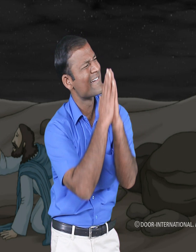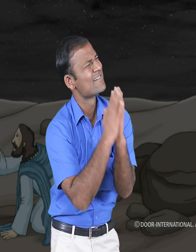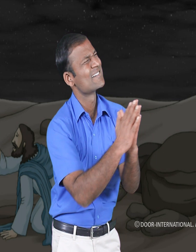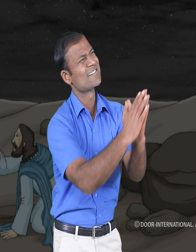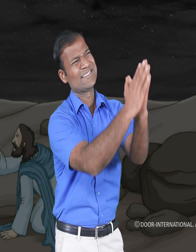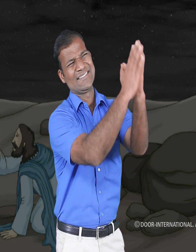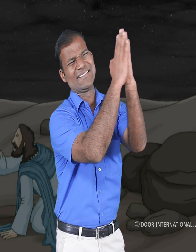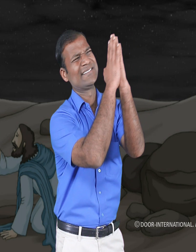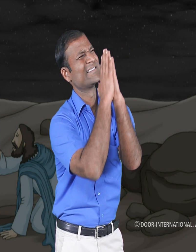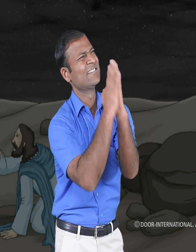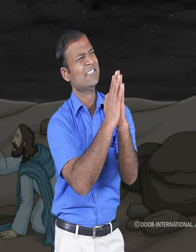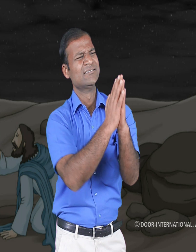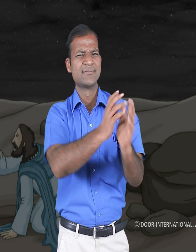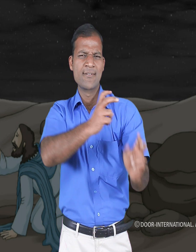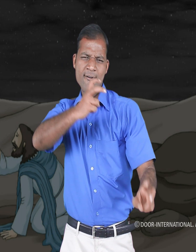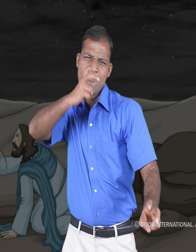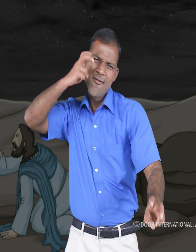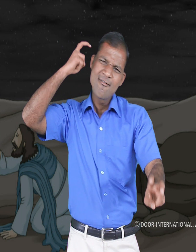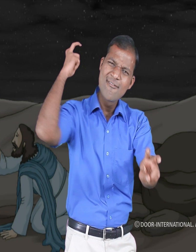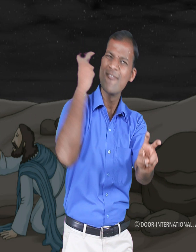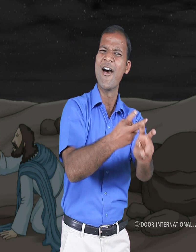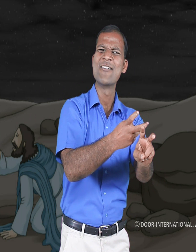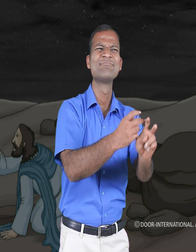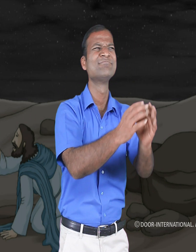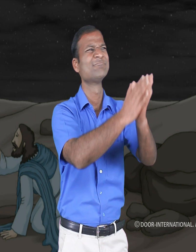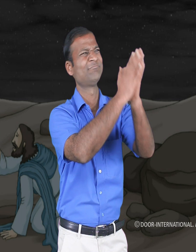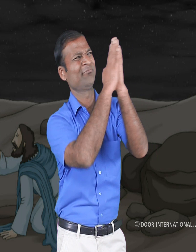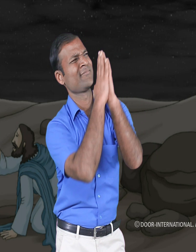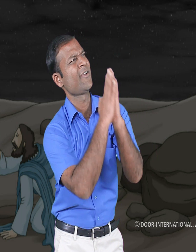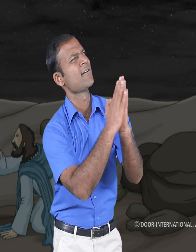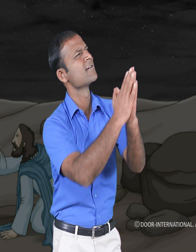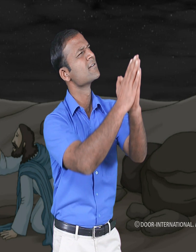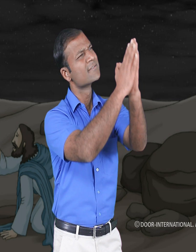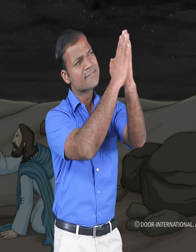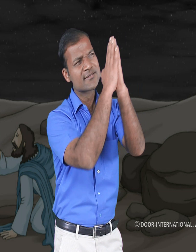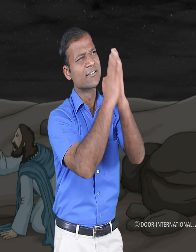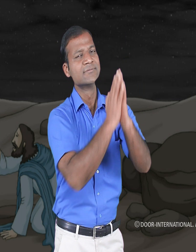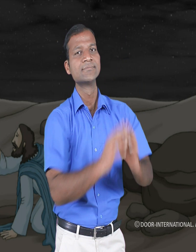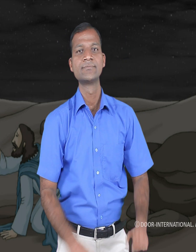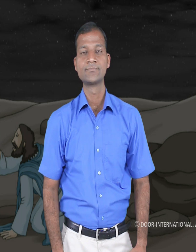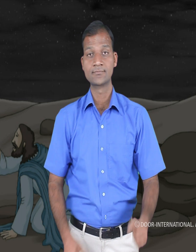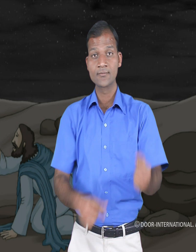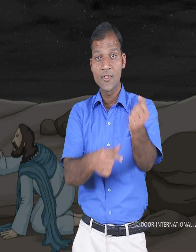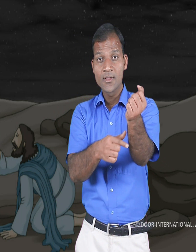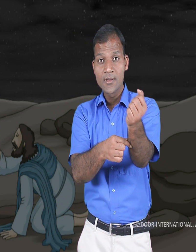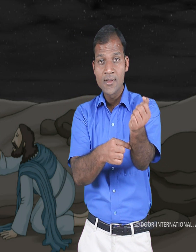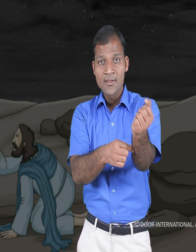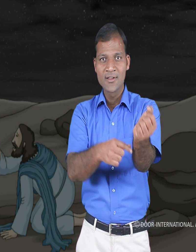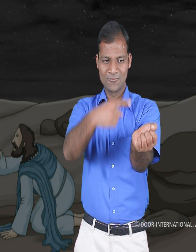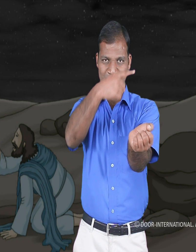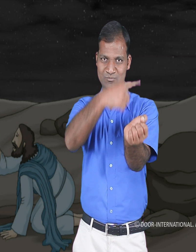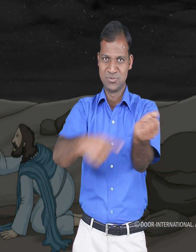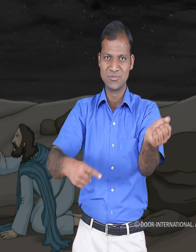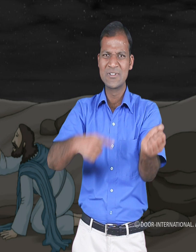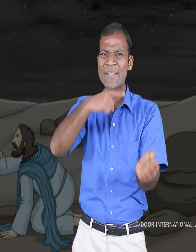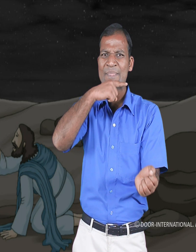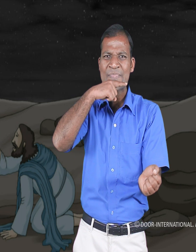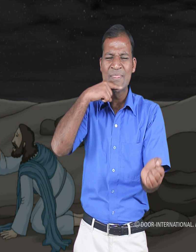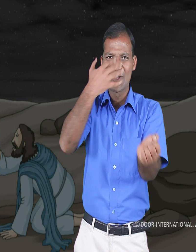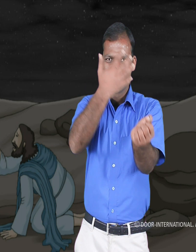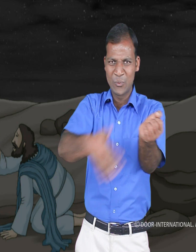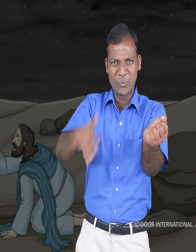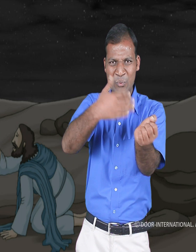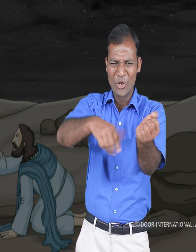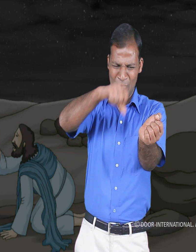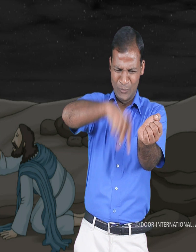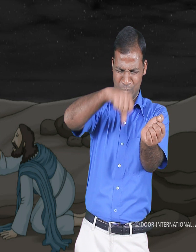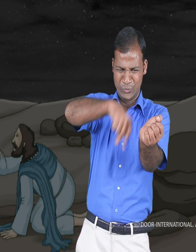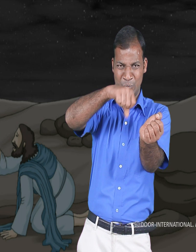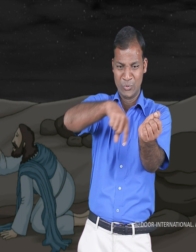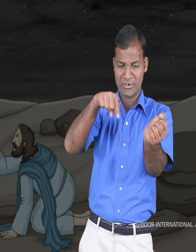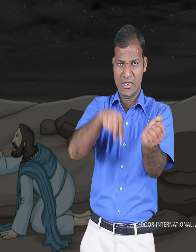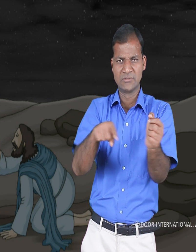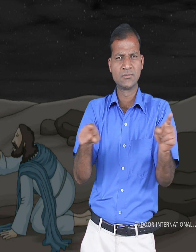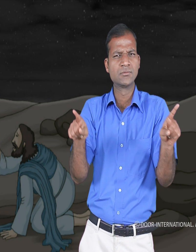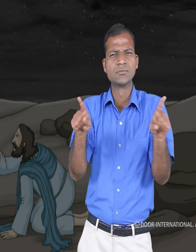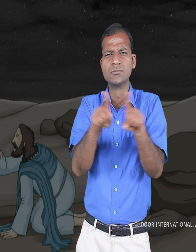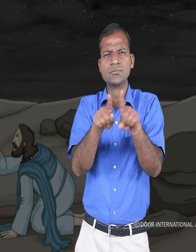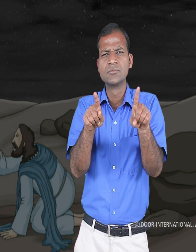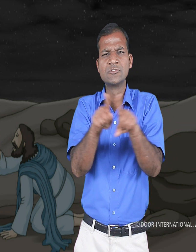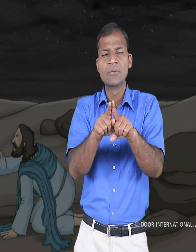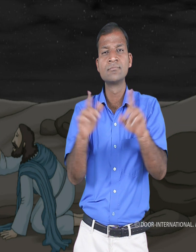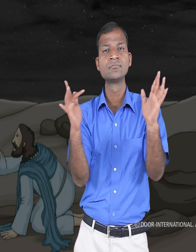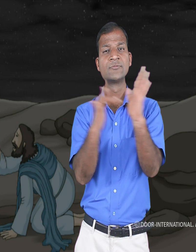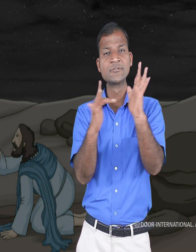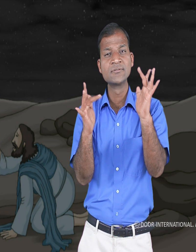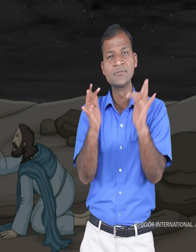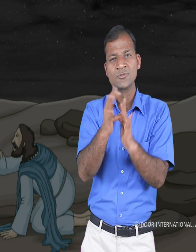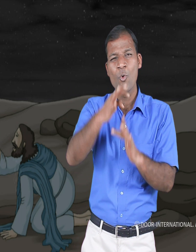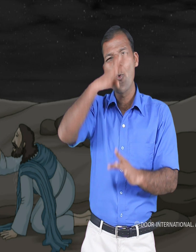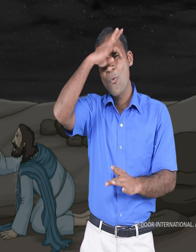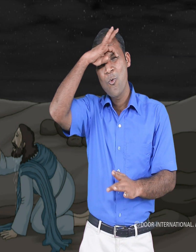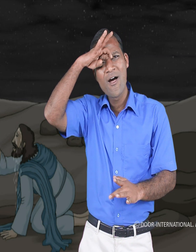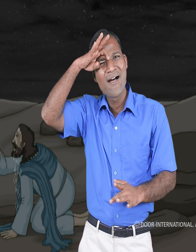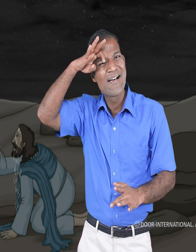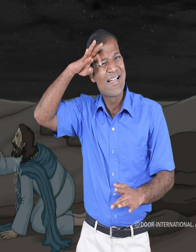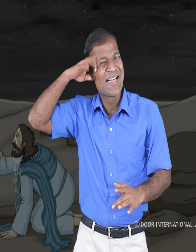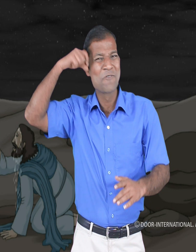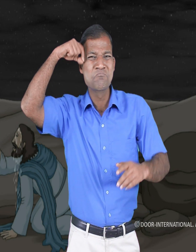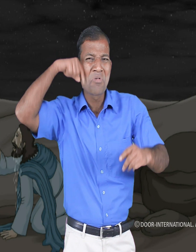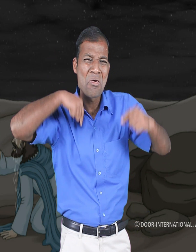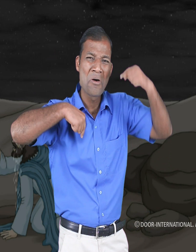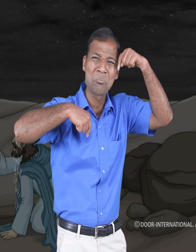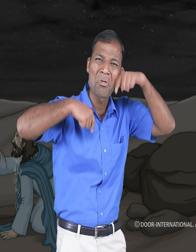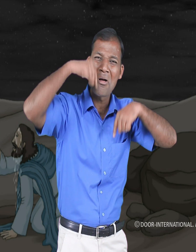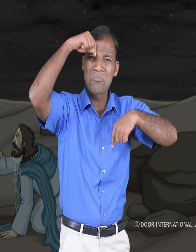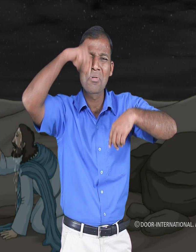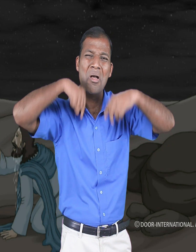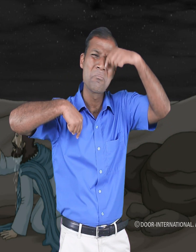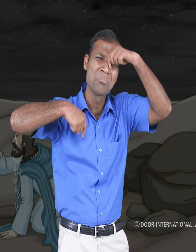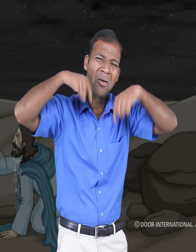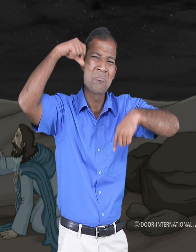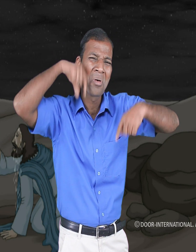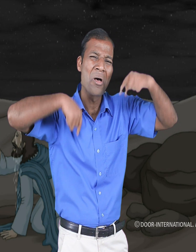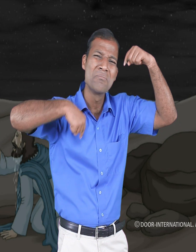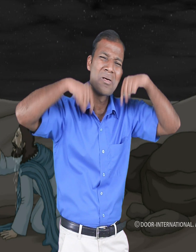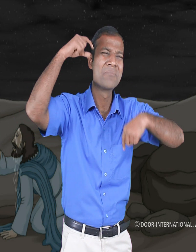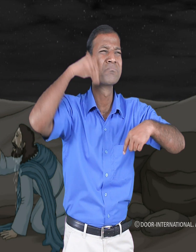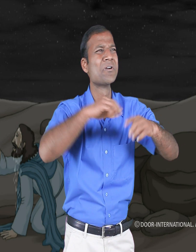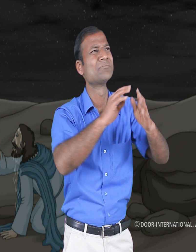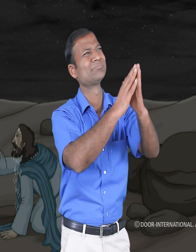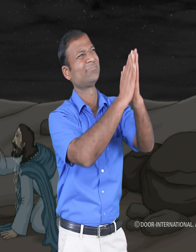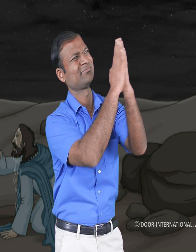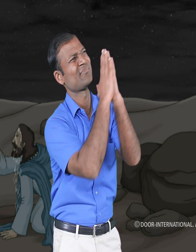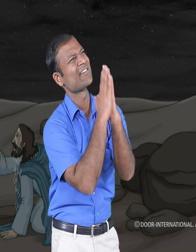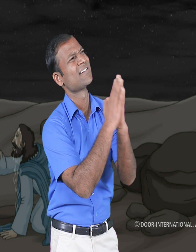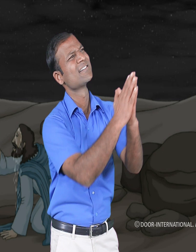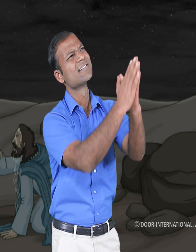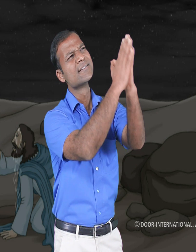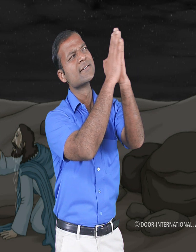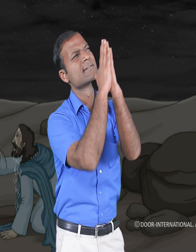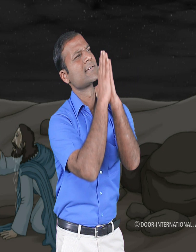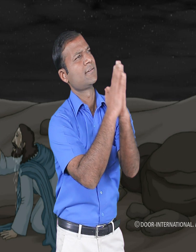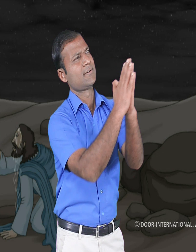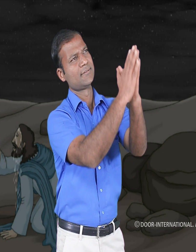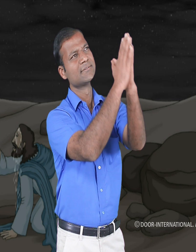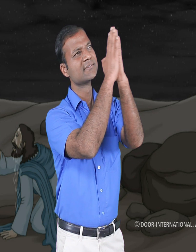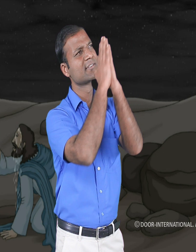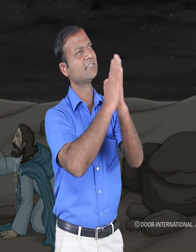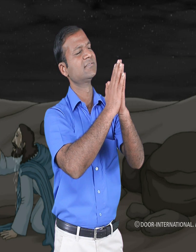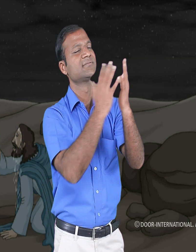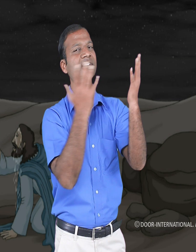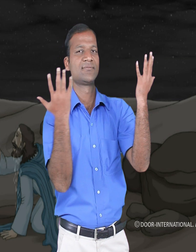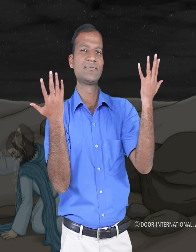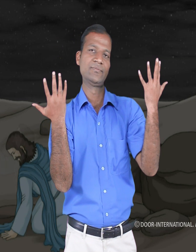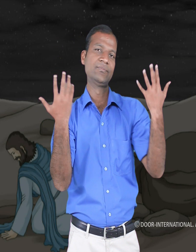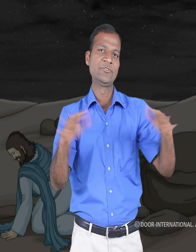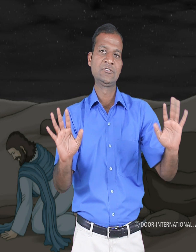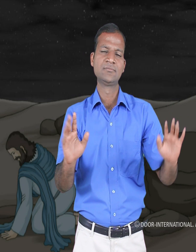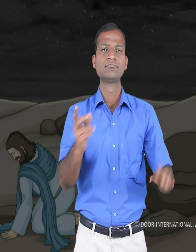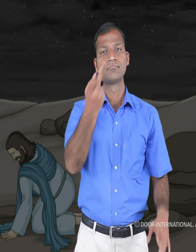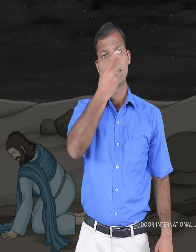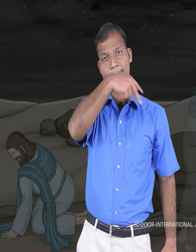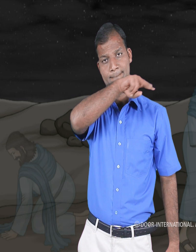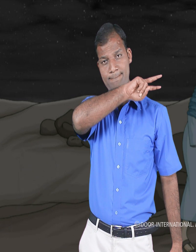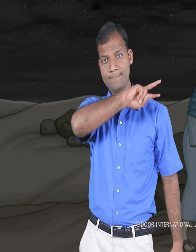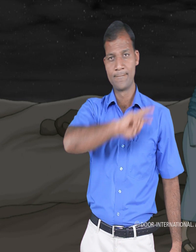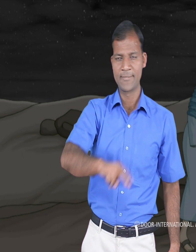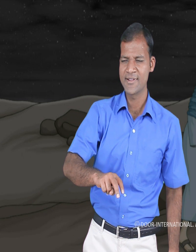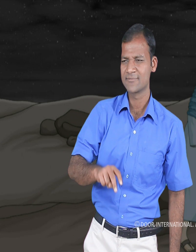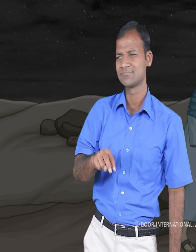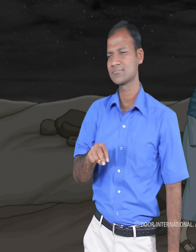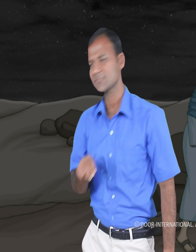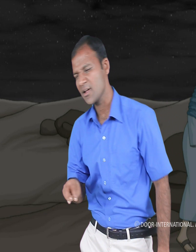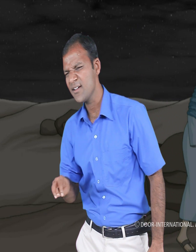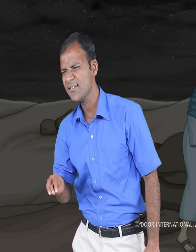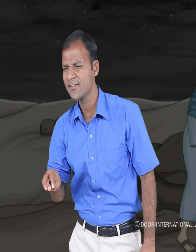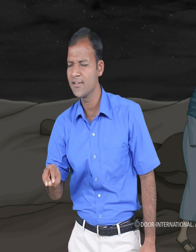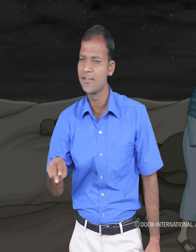Yet not as I will, but as You will.”